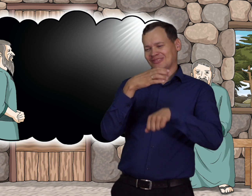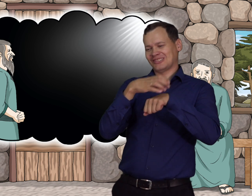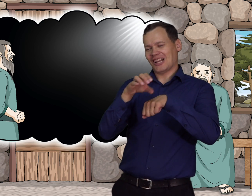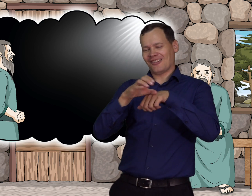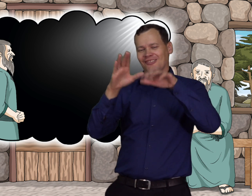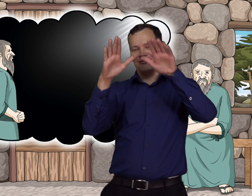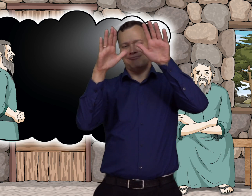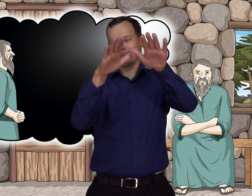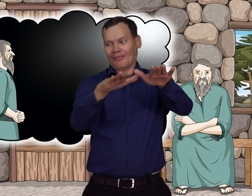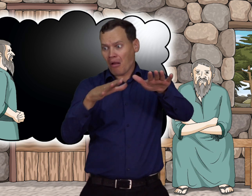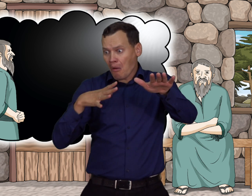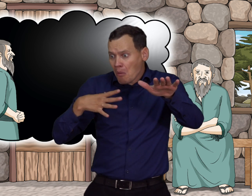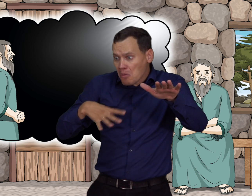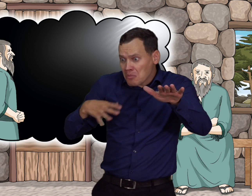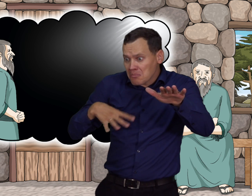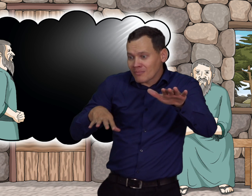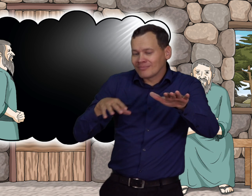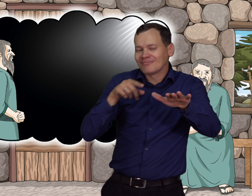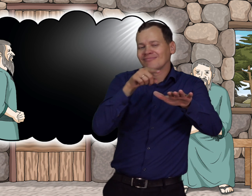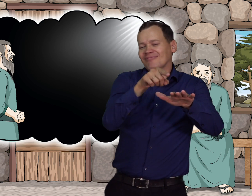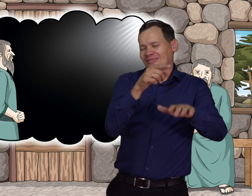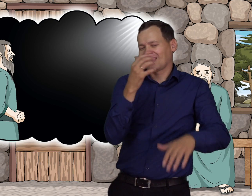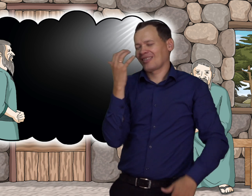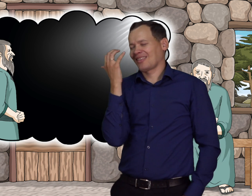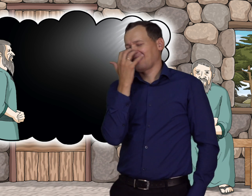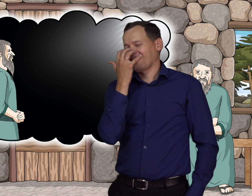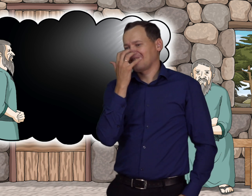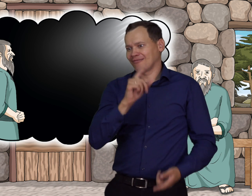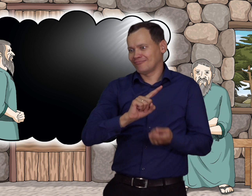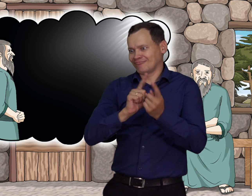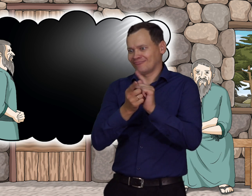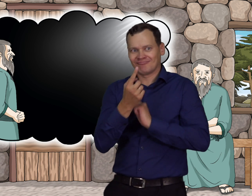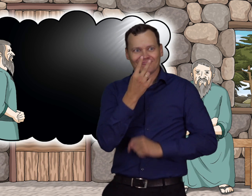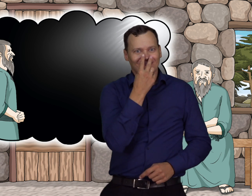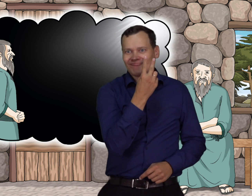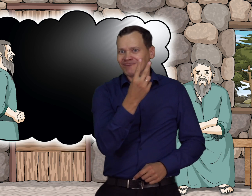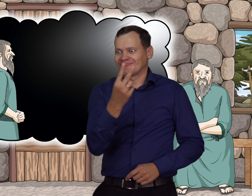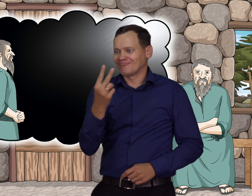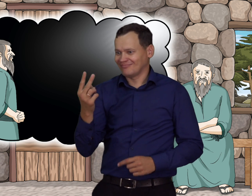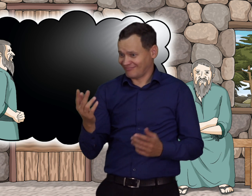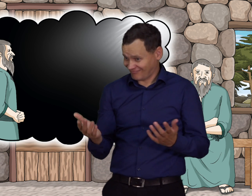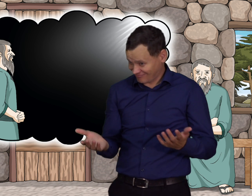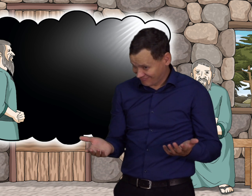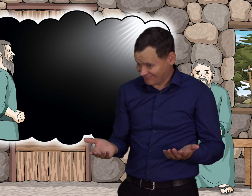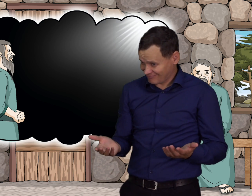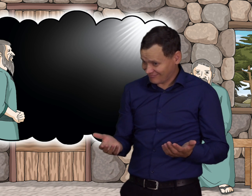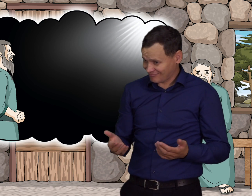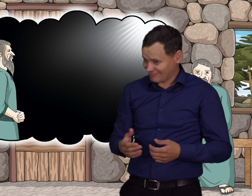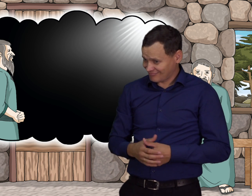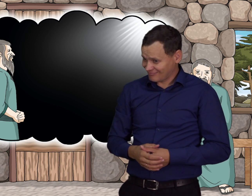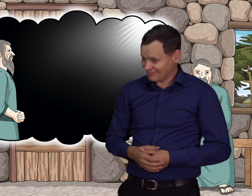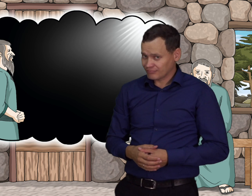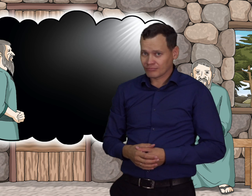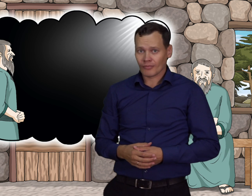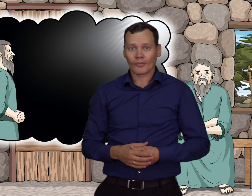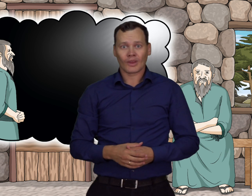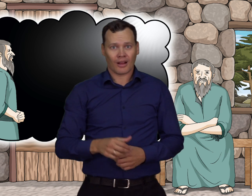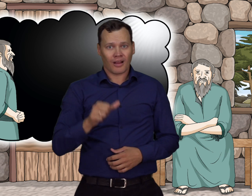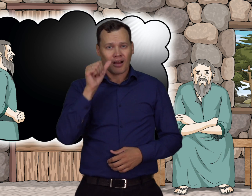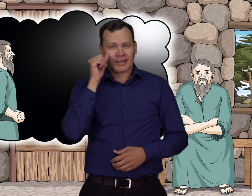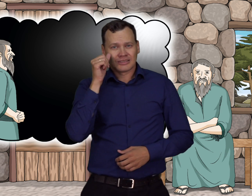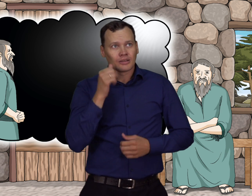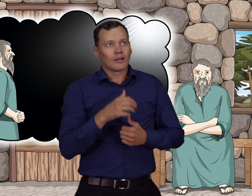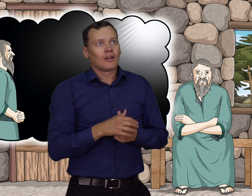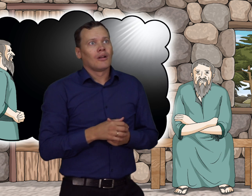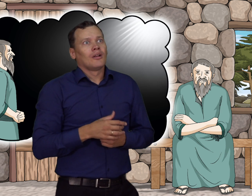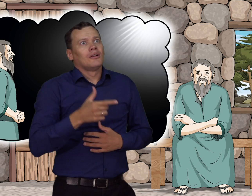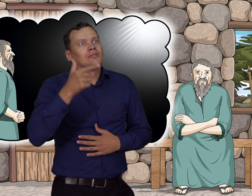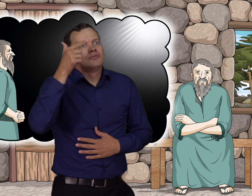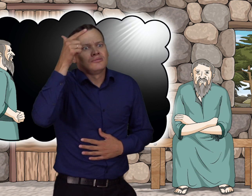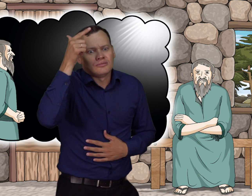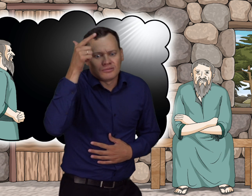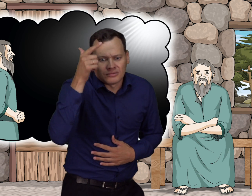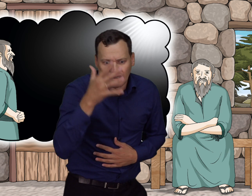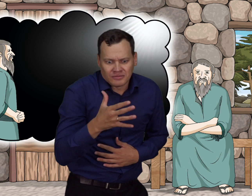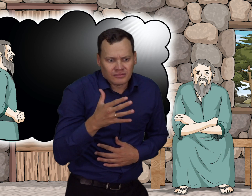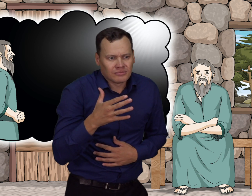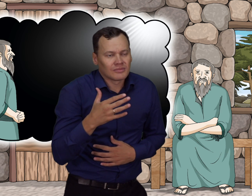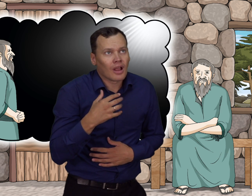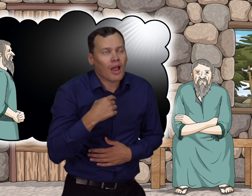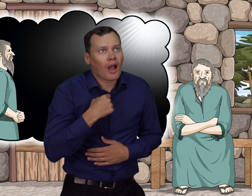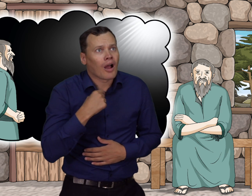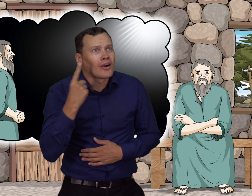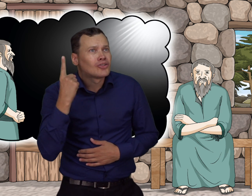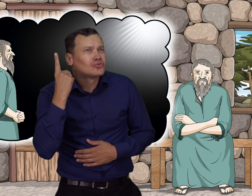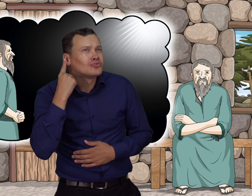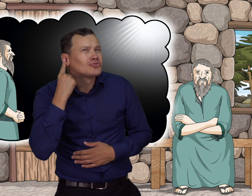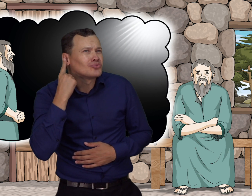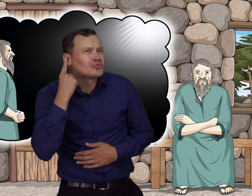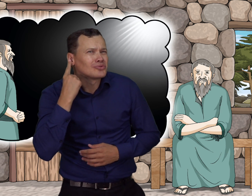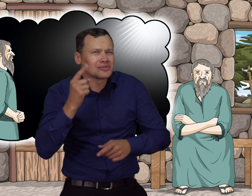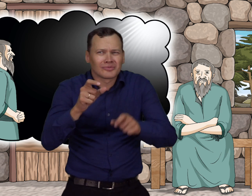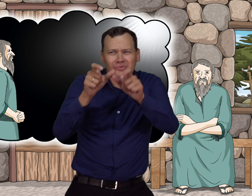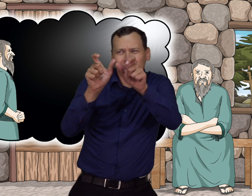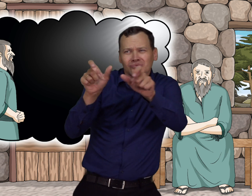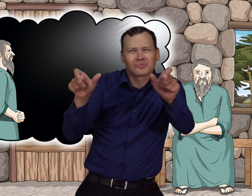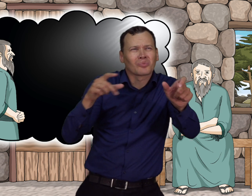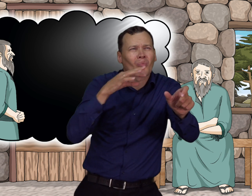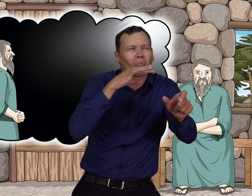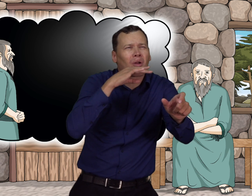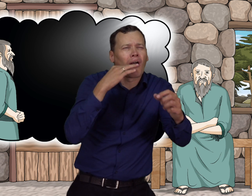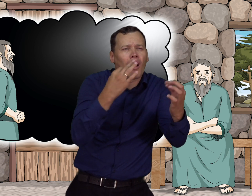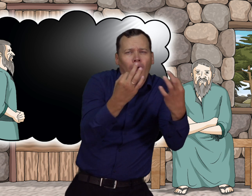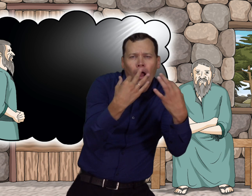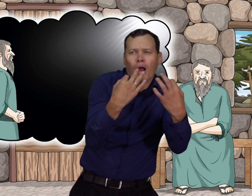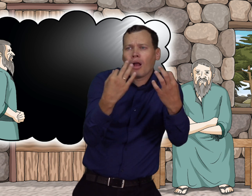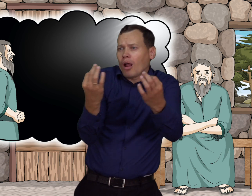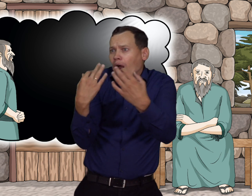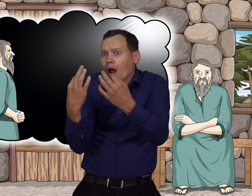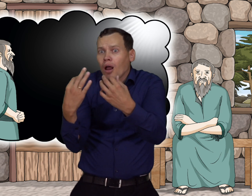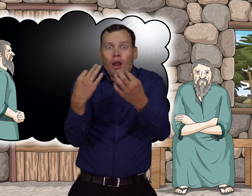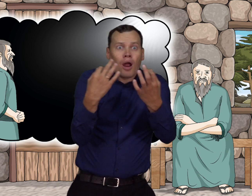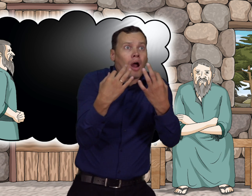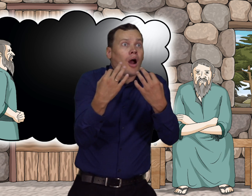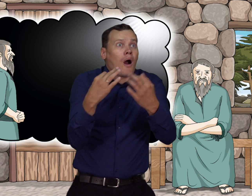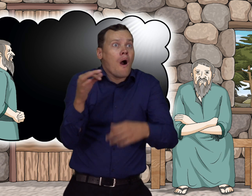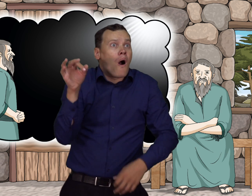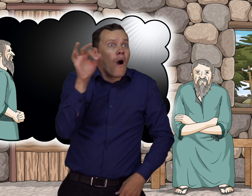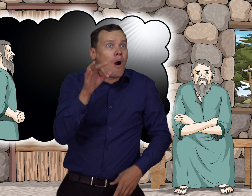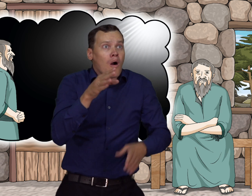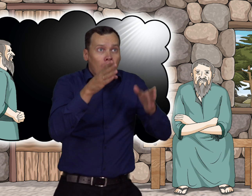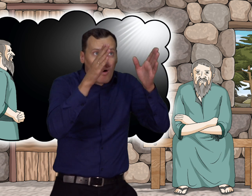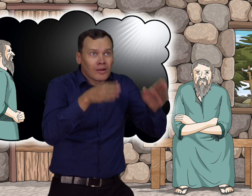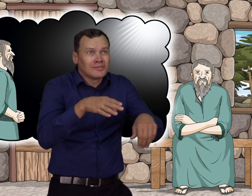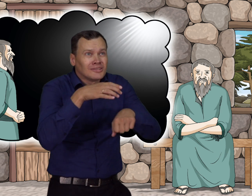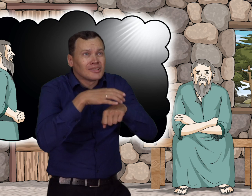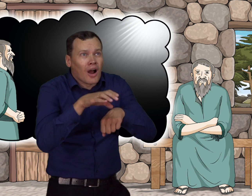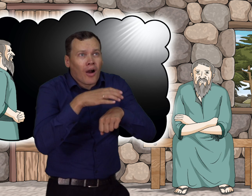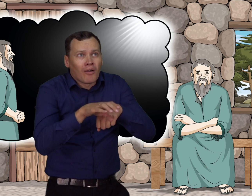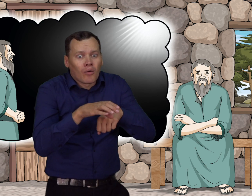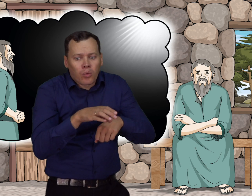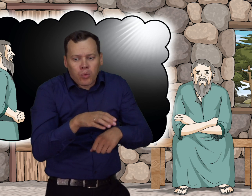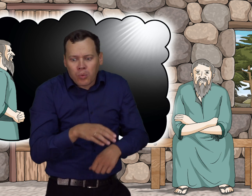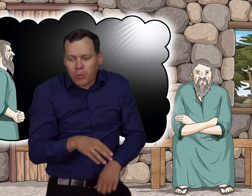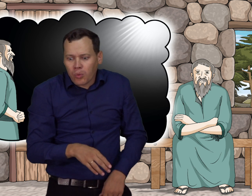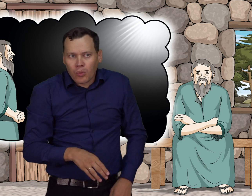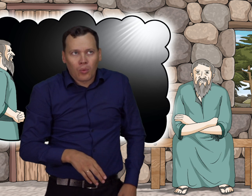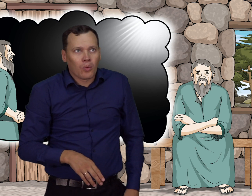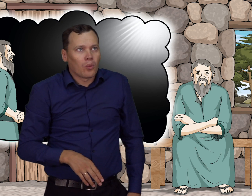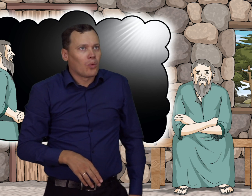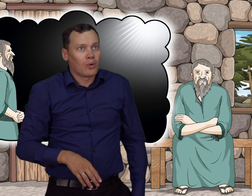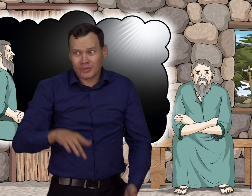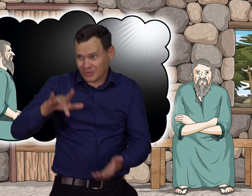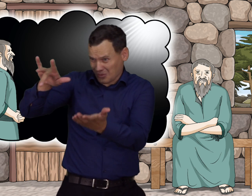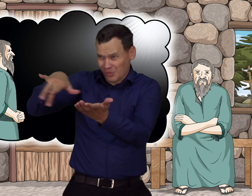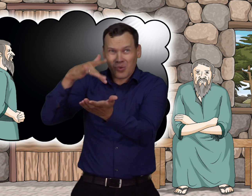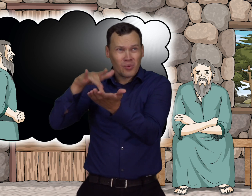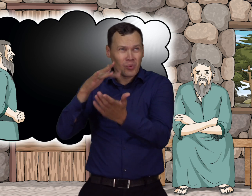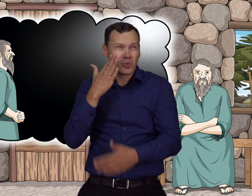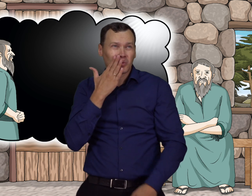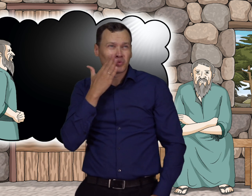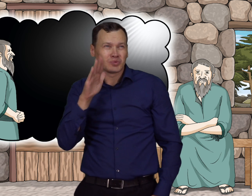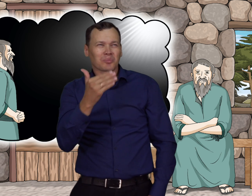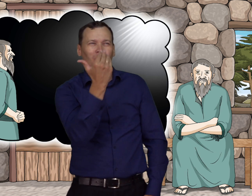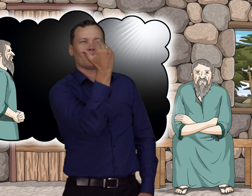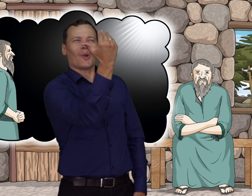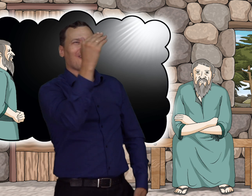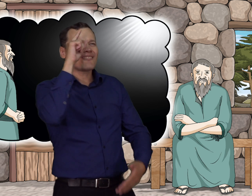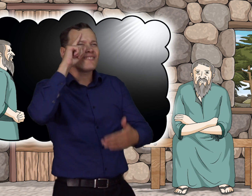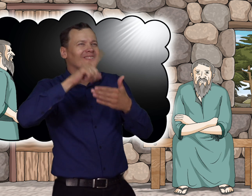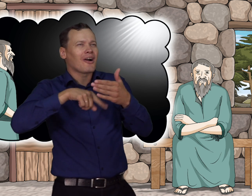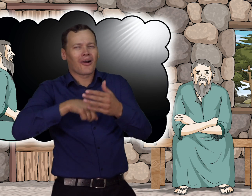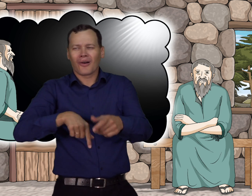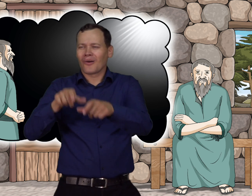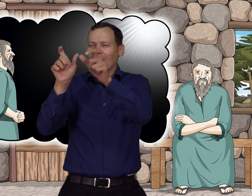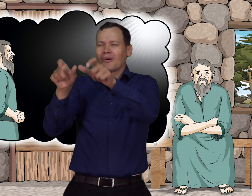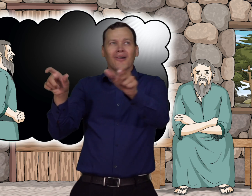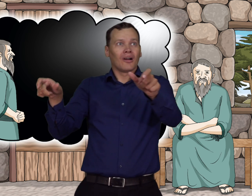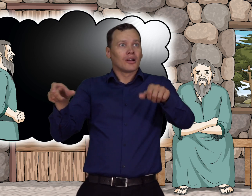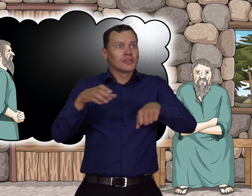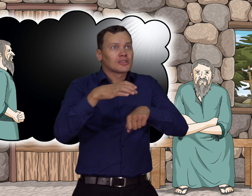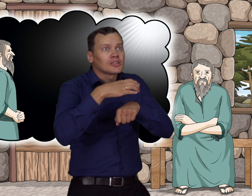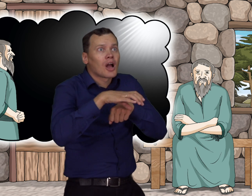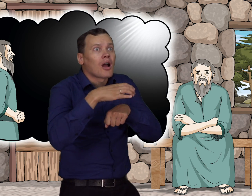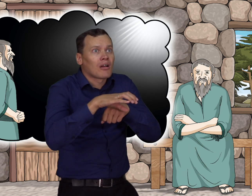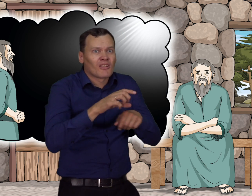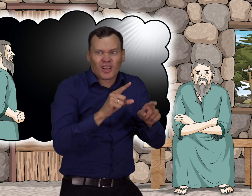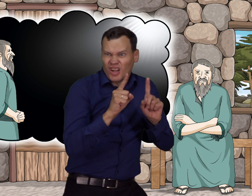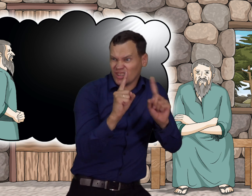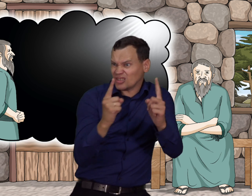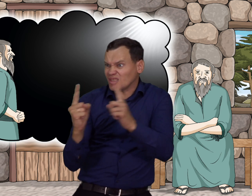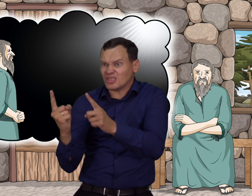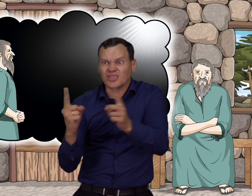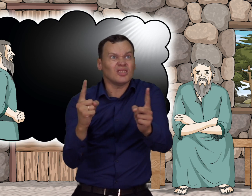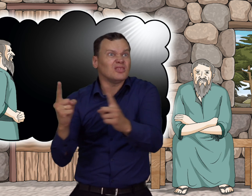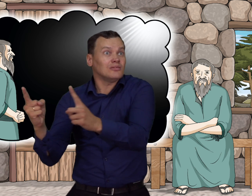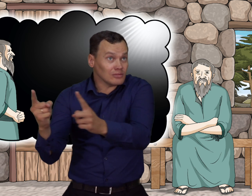But Ananias answered, “Lord, many people have told me about this man and all the harm he has done to Your saints in Jerusalem.